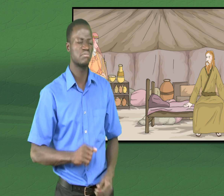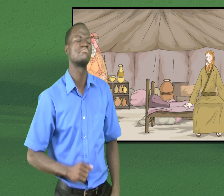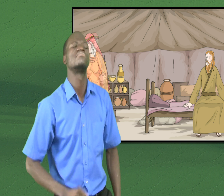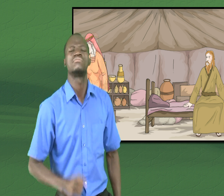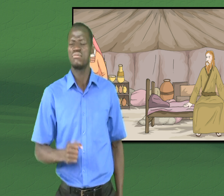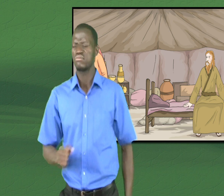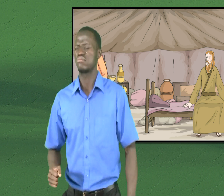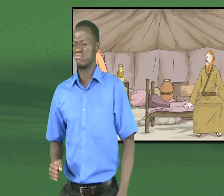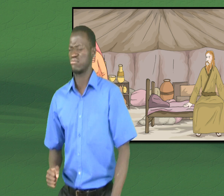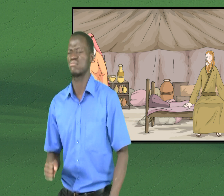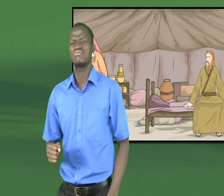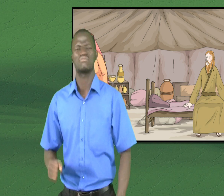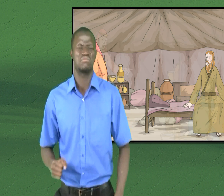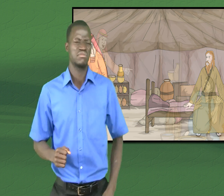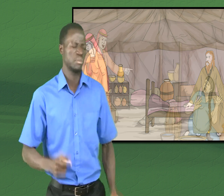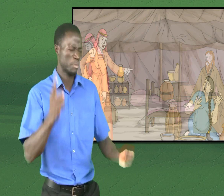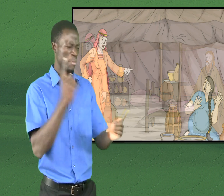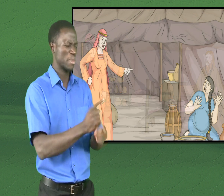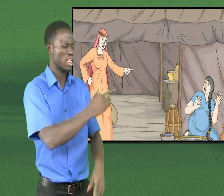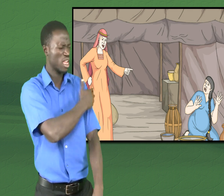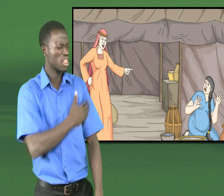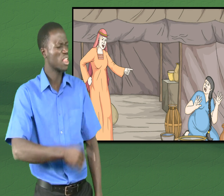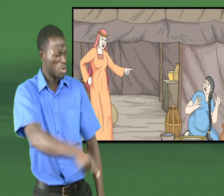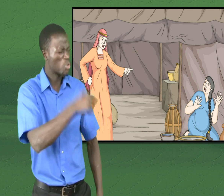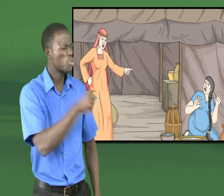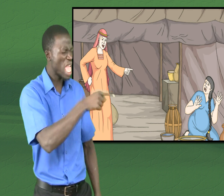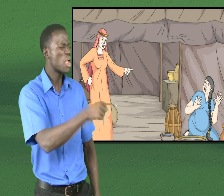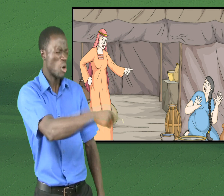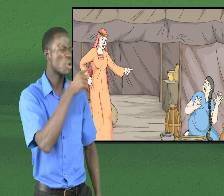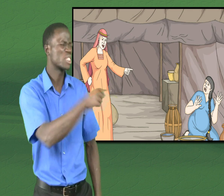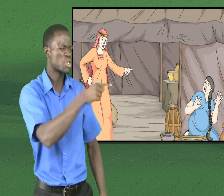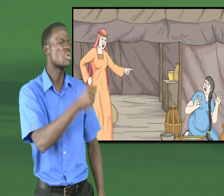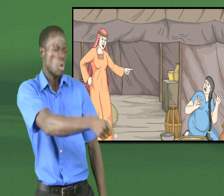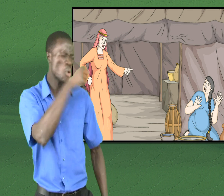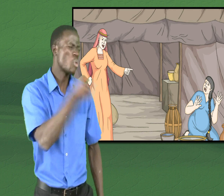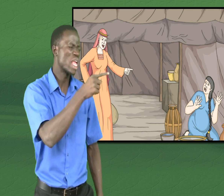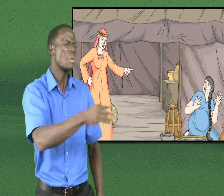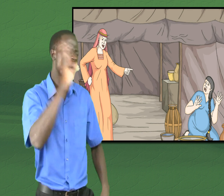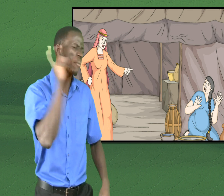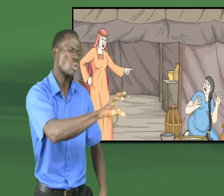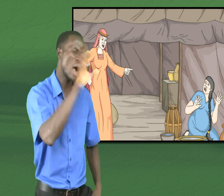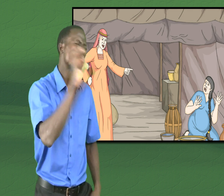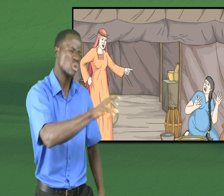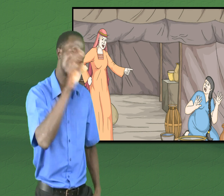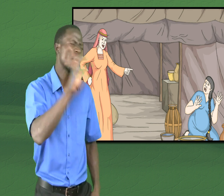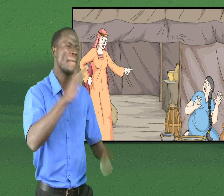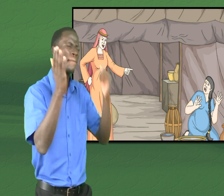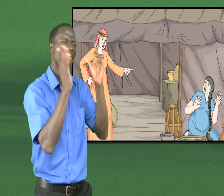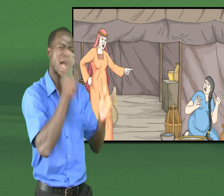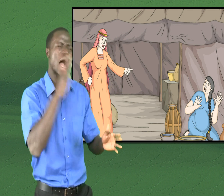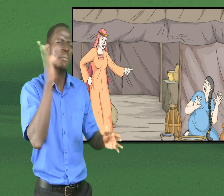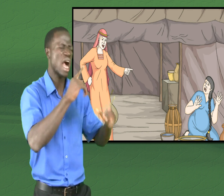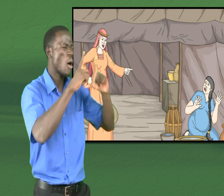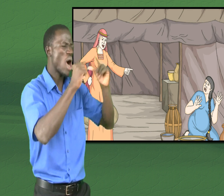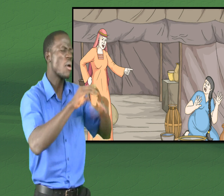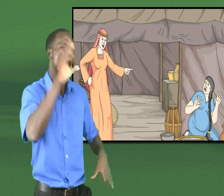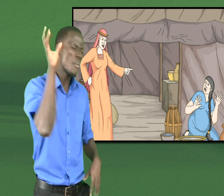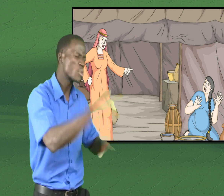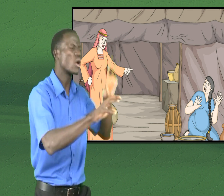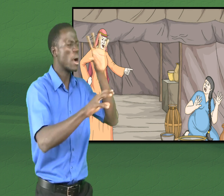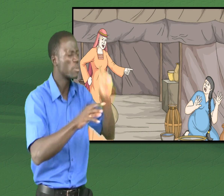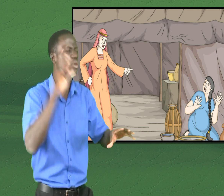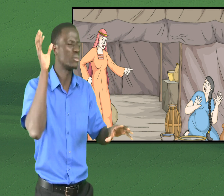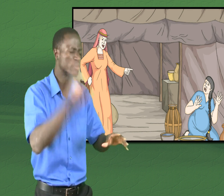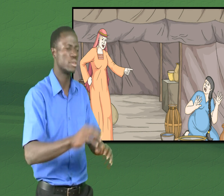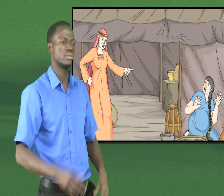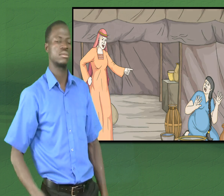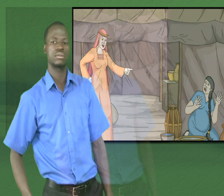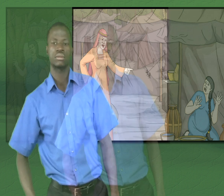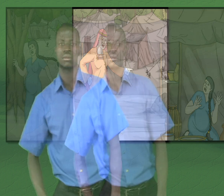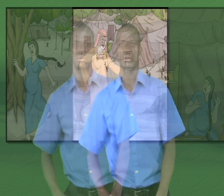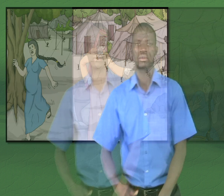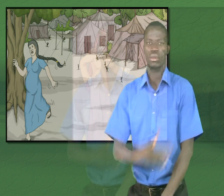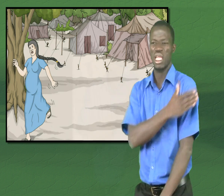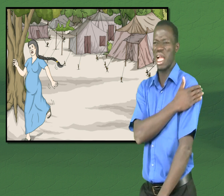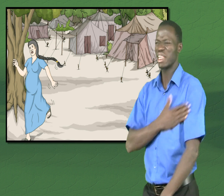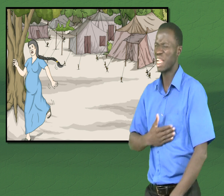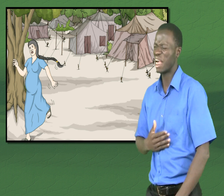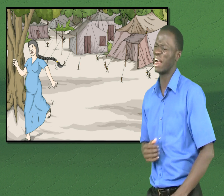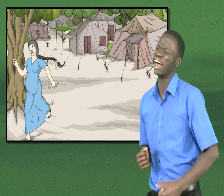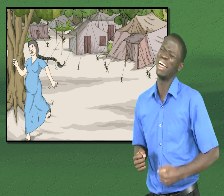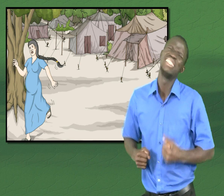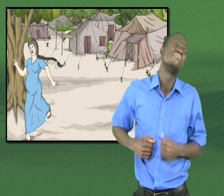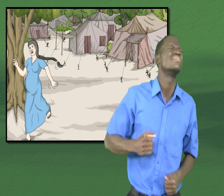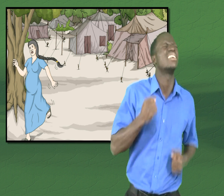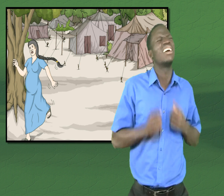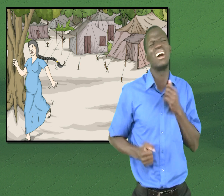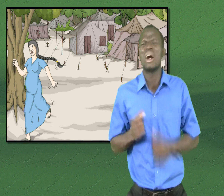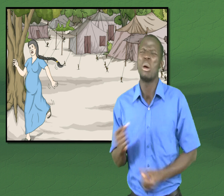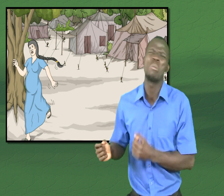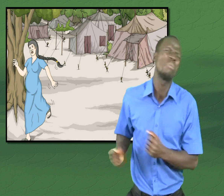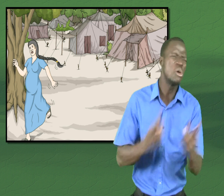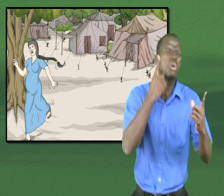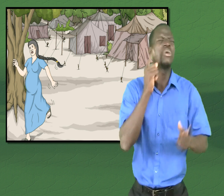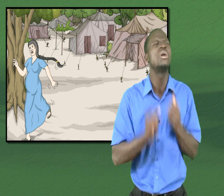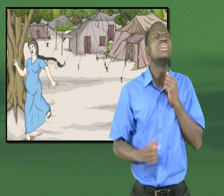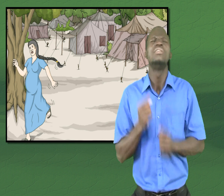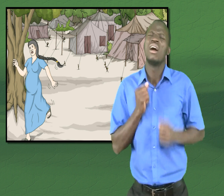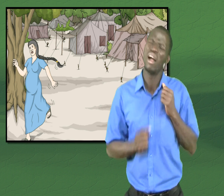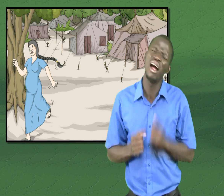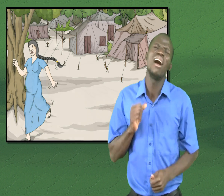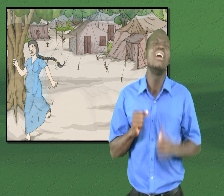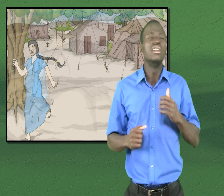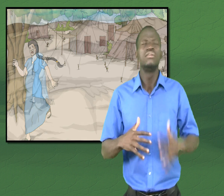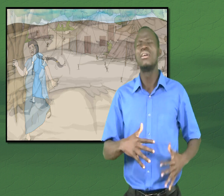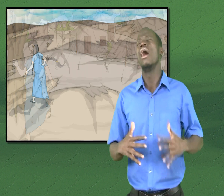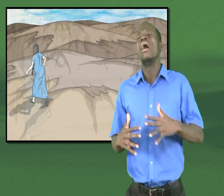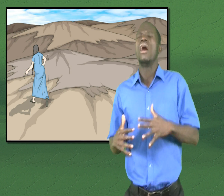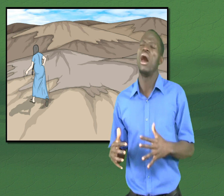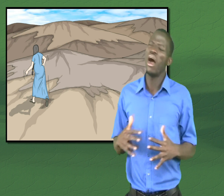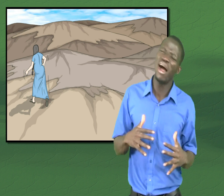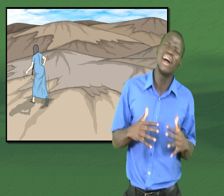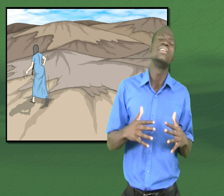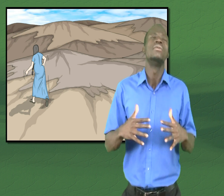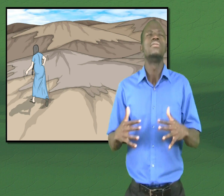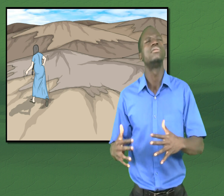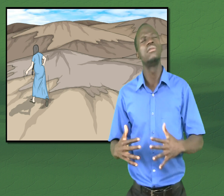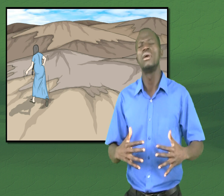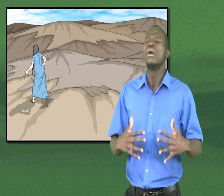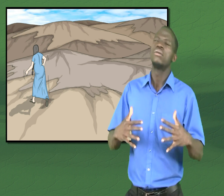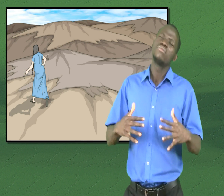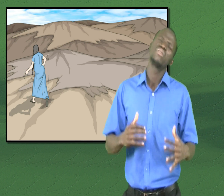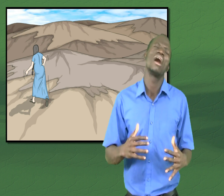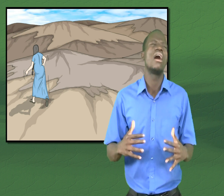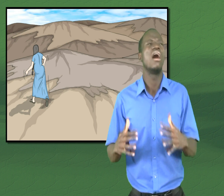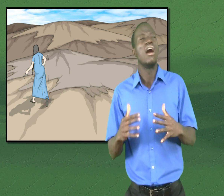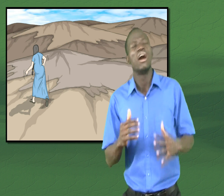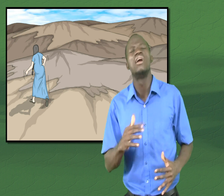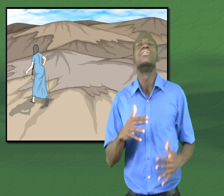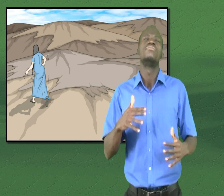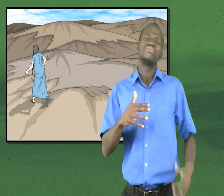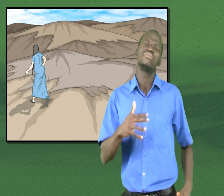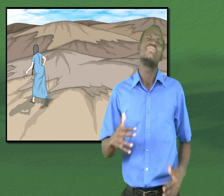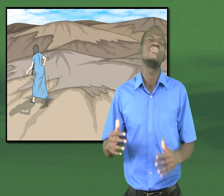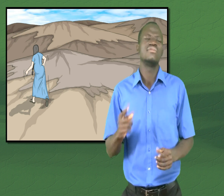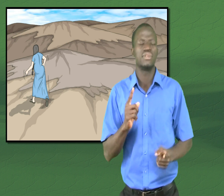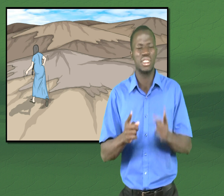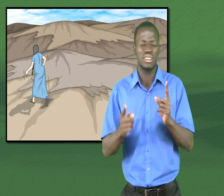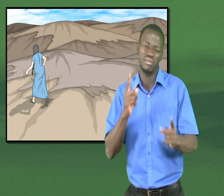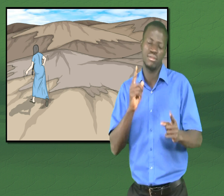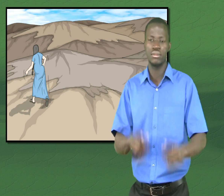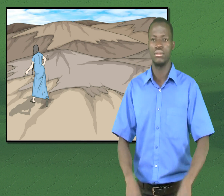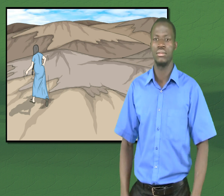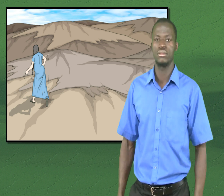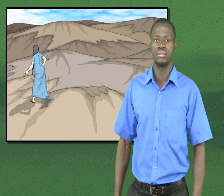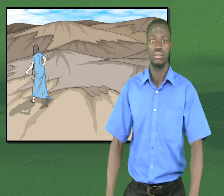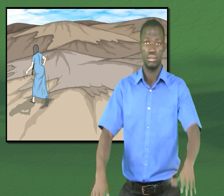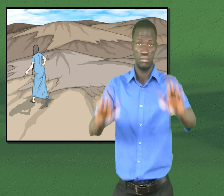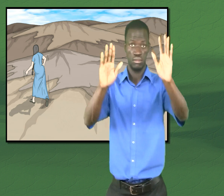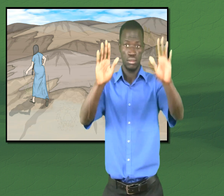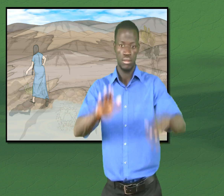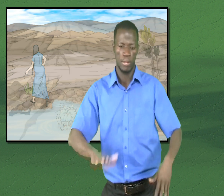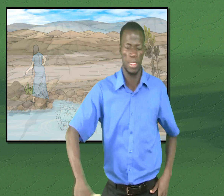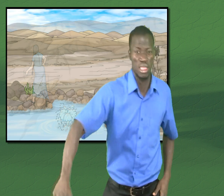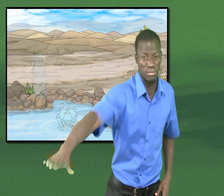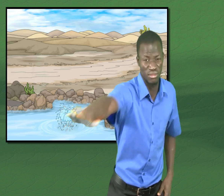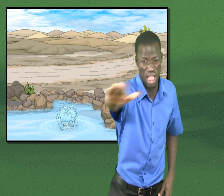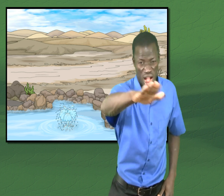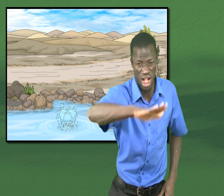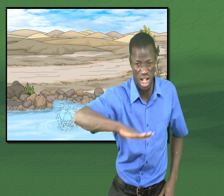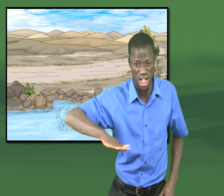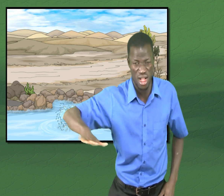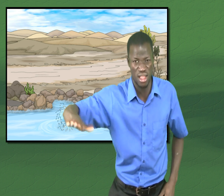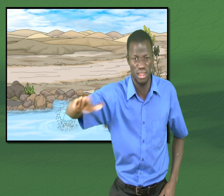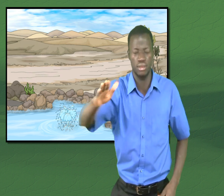Then Sarai treated Hagar so harshly that she fled from her.